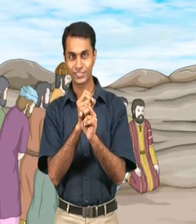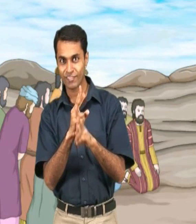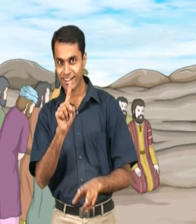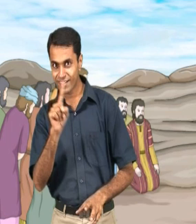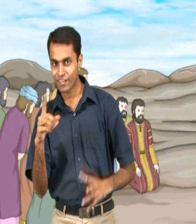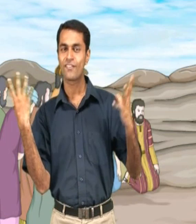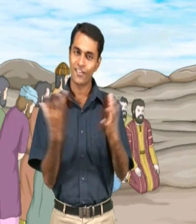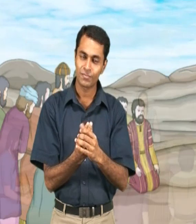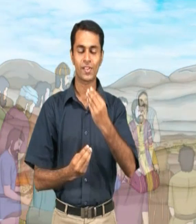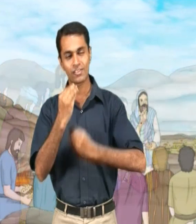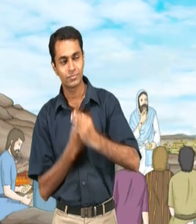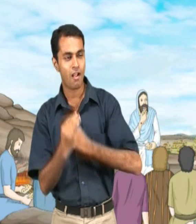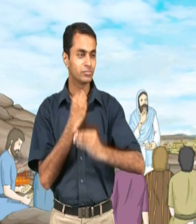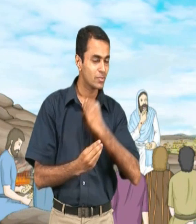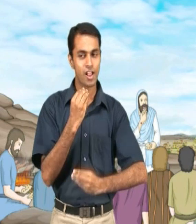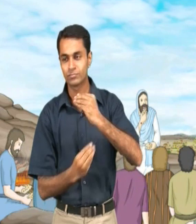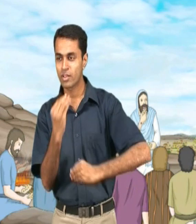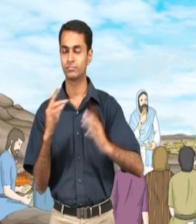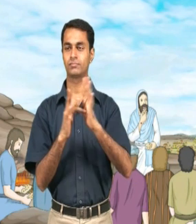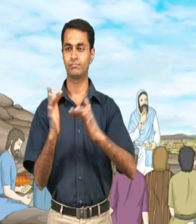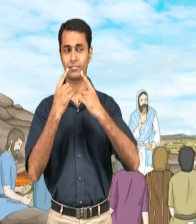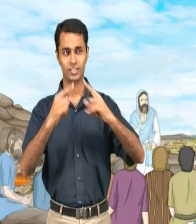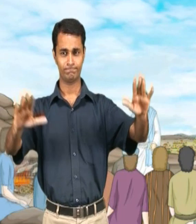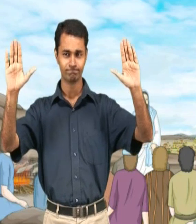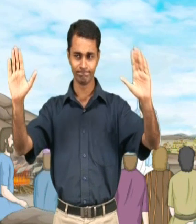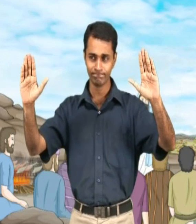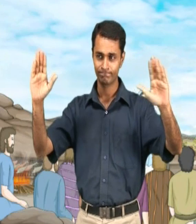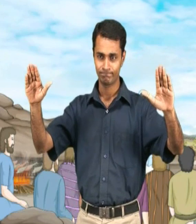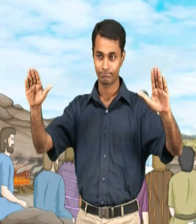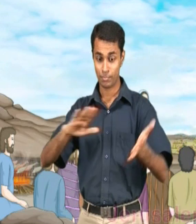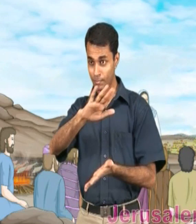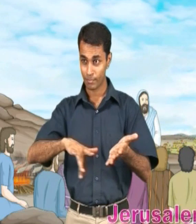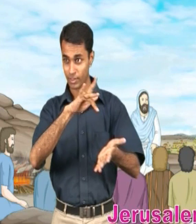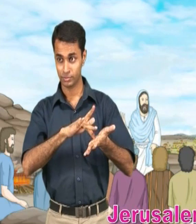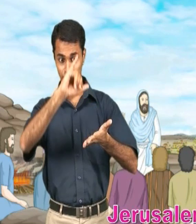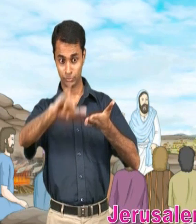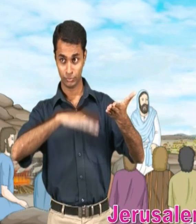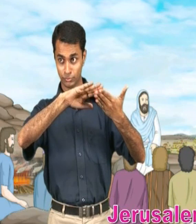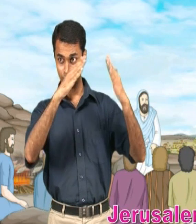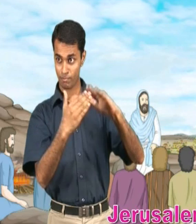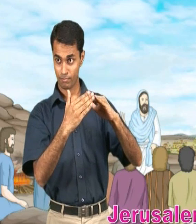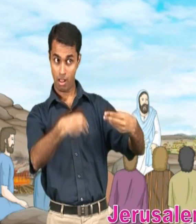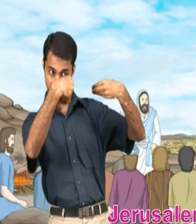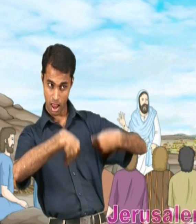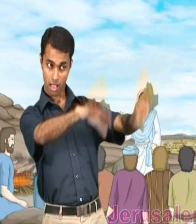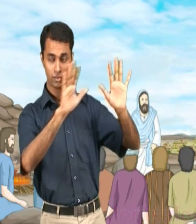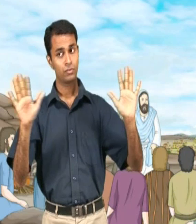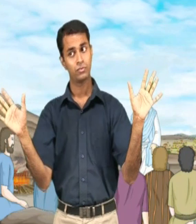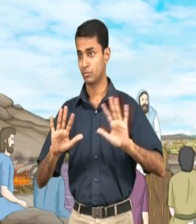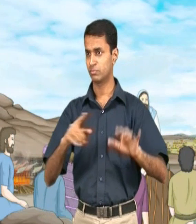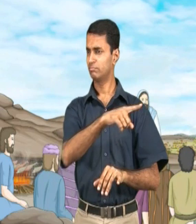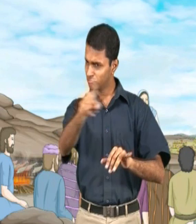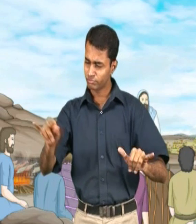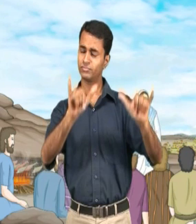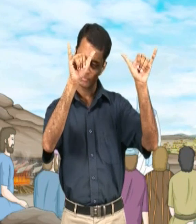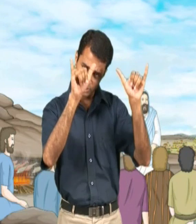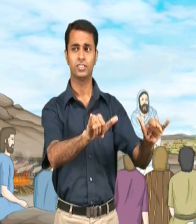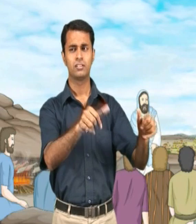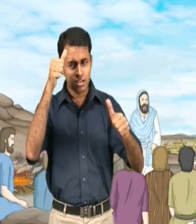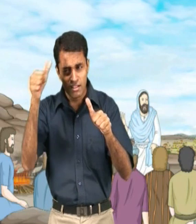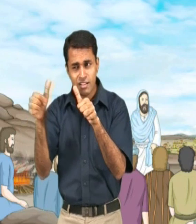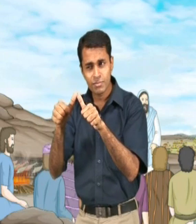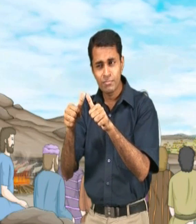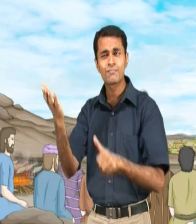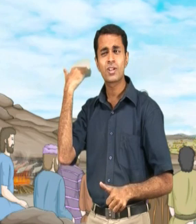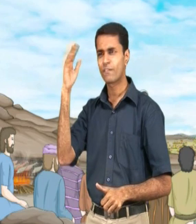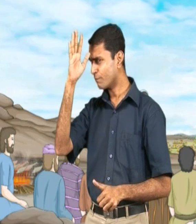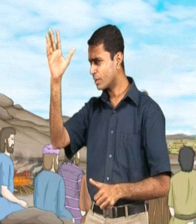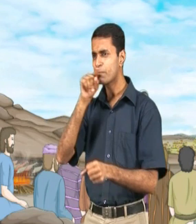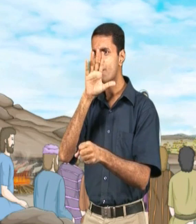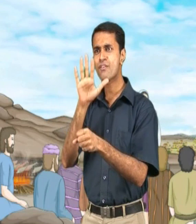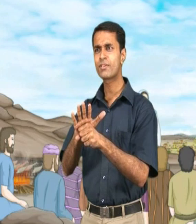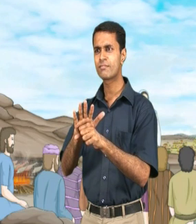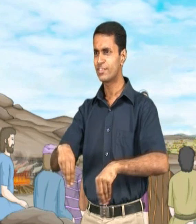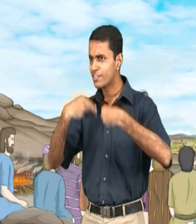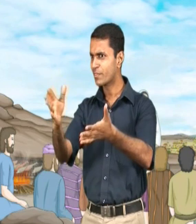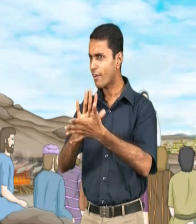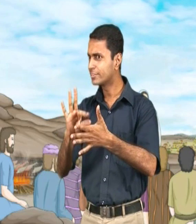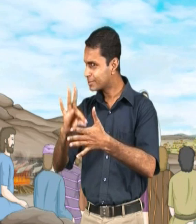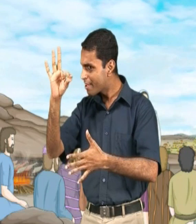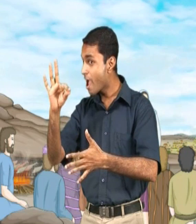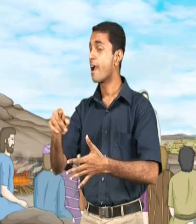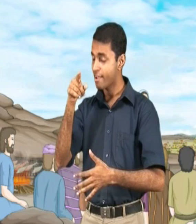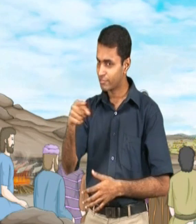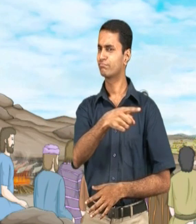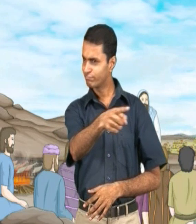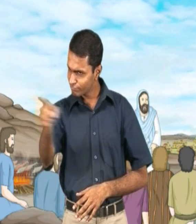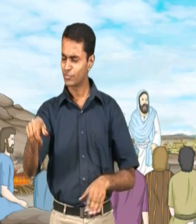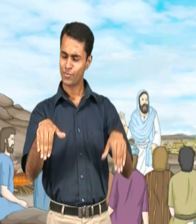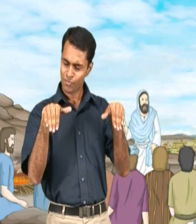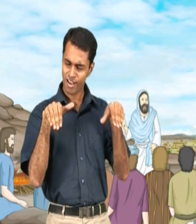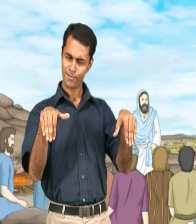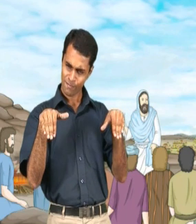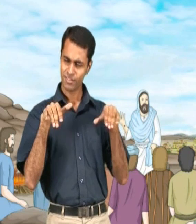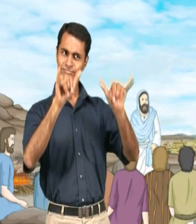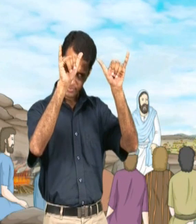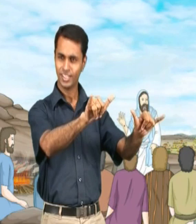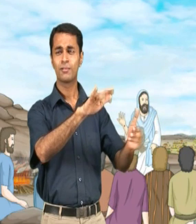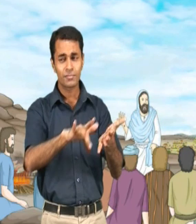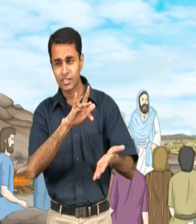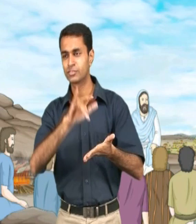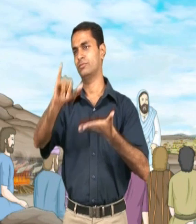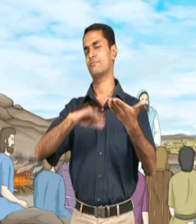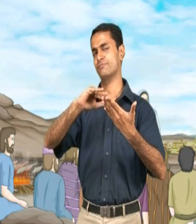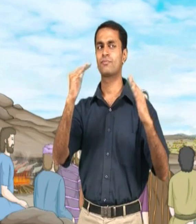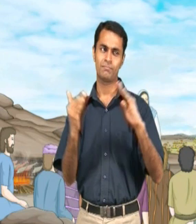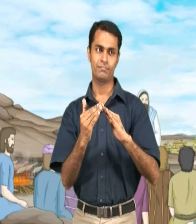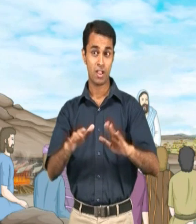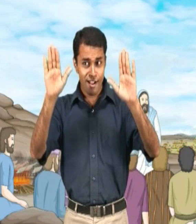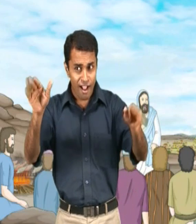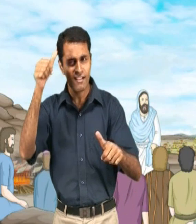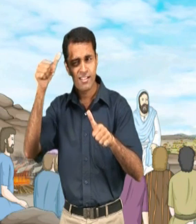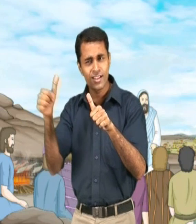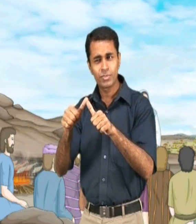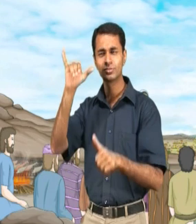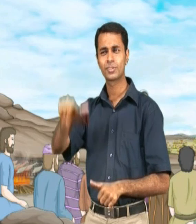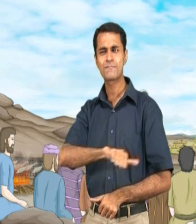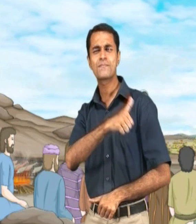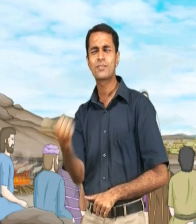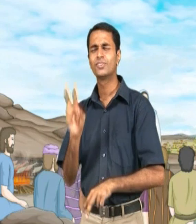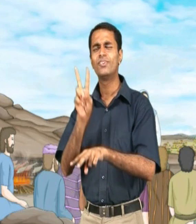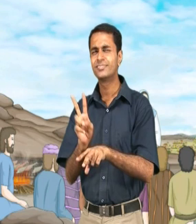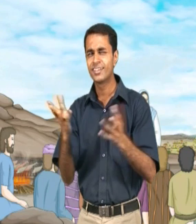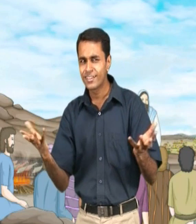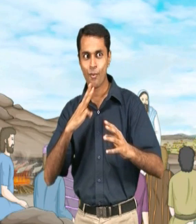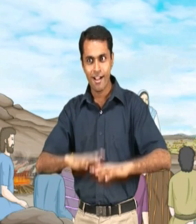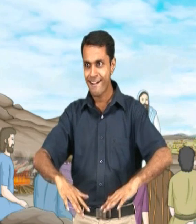And while they were gathered together, He commanded them: “Do not leave Jerusalem, but wait for the gift the Father promised, which you have heard Me discuss.